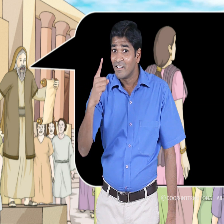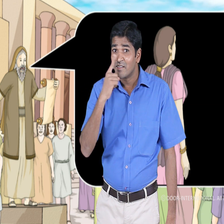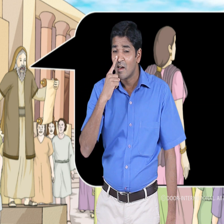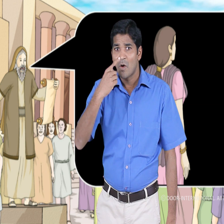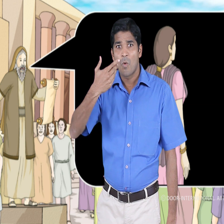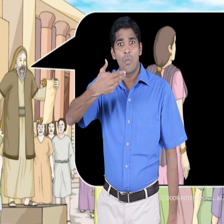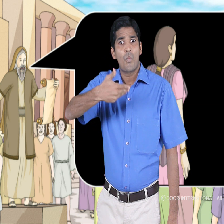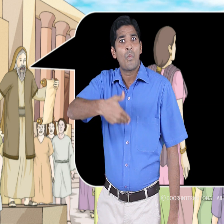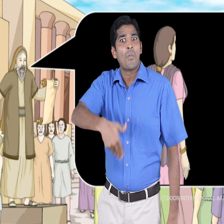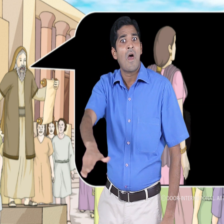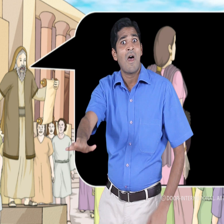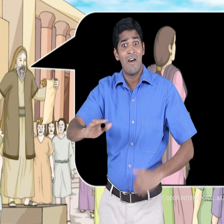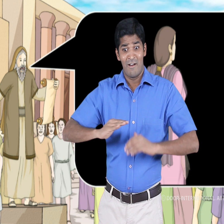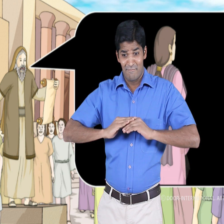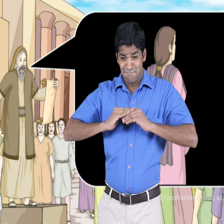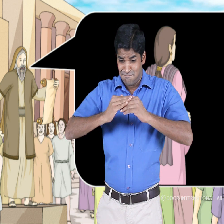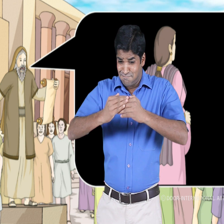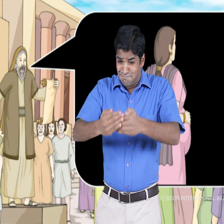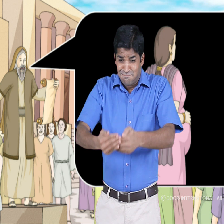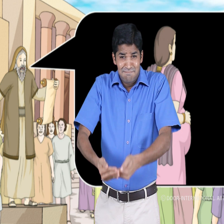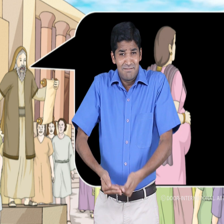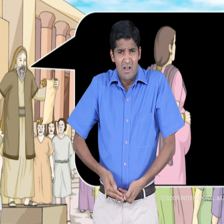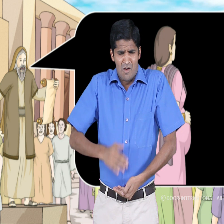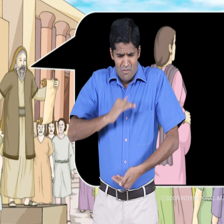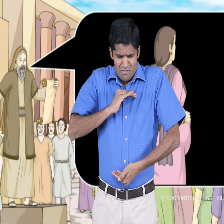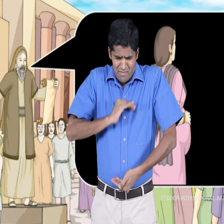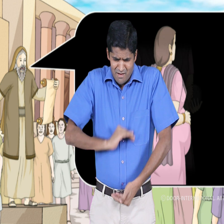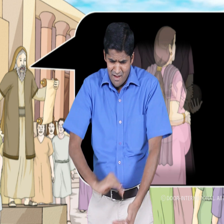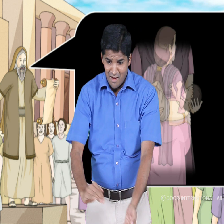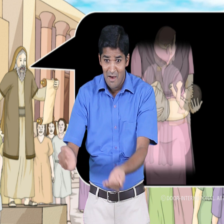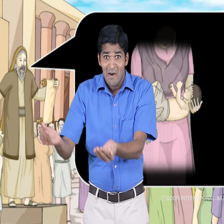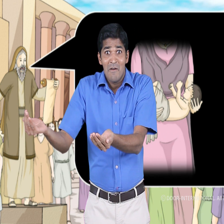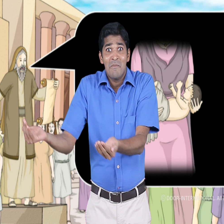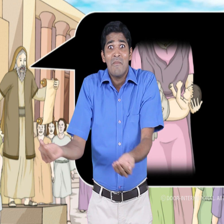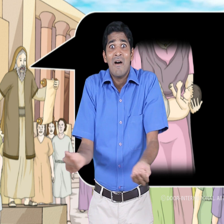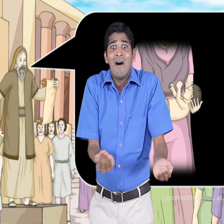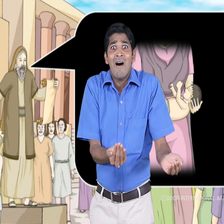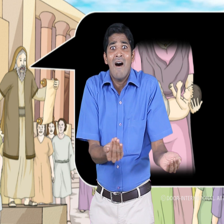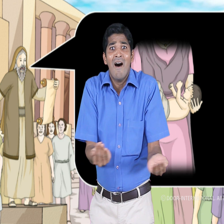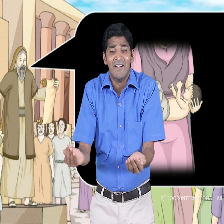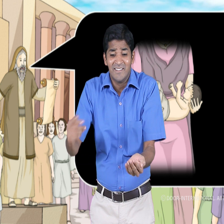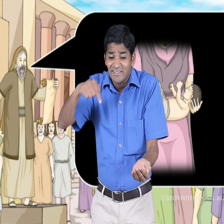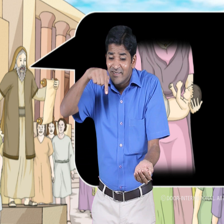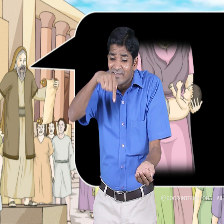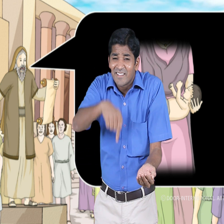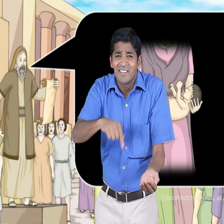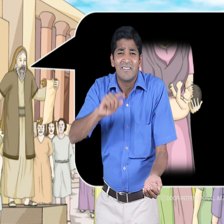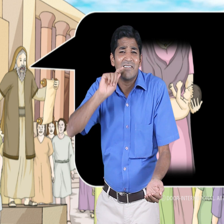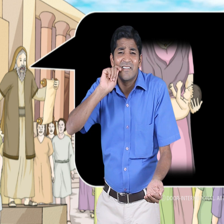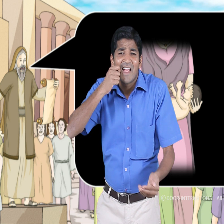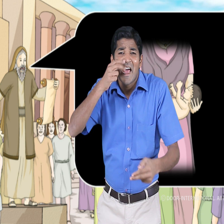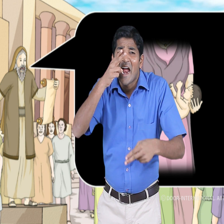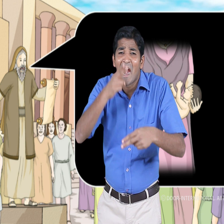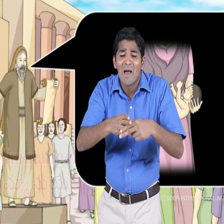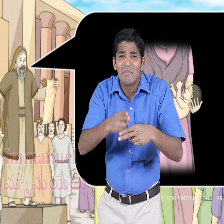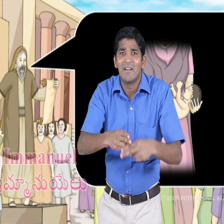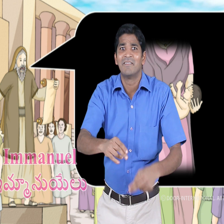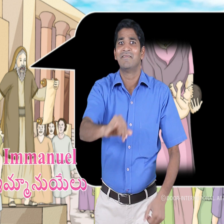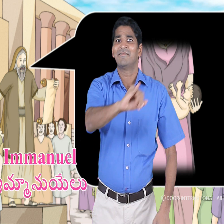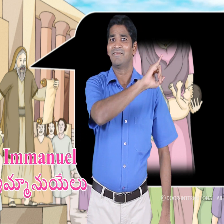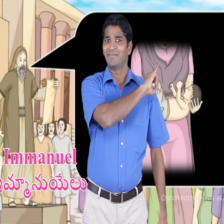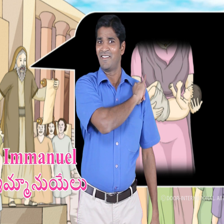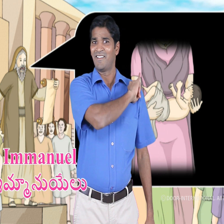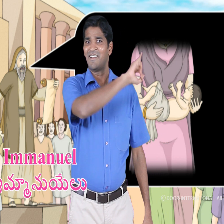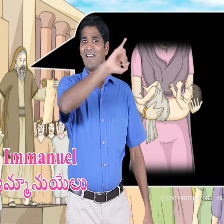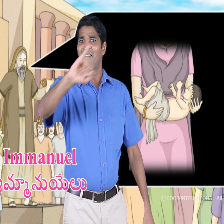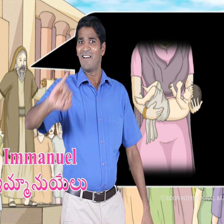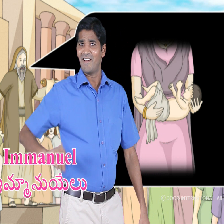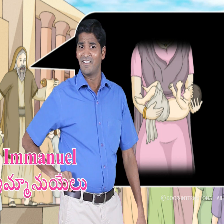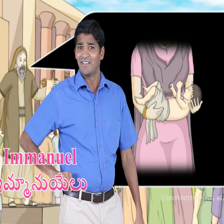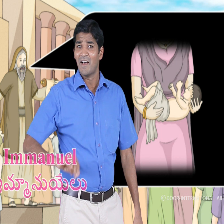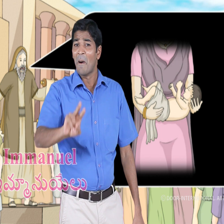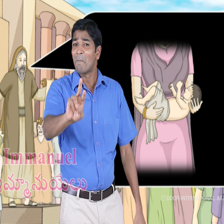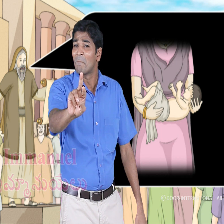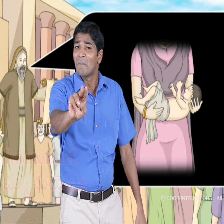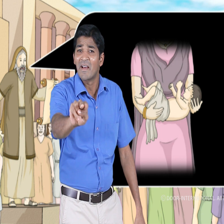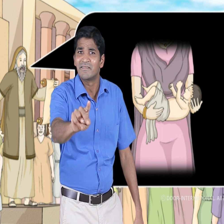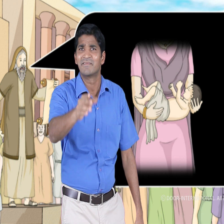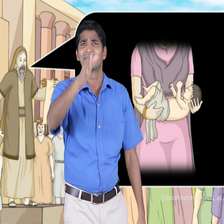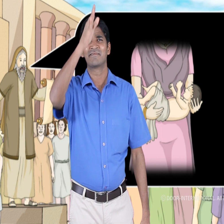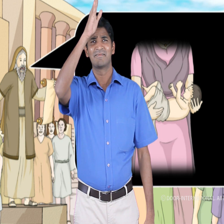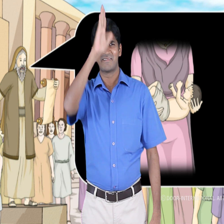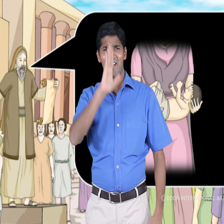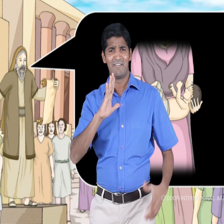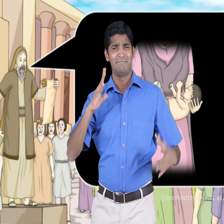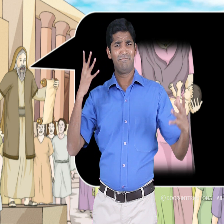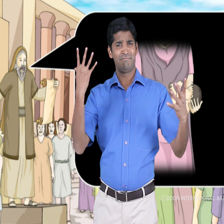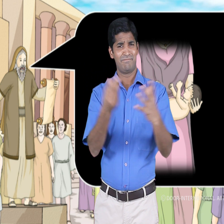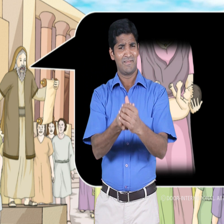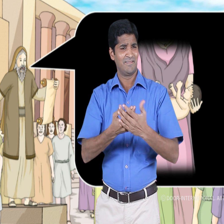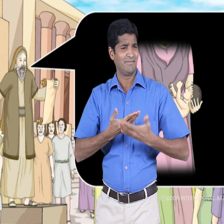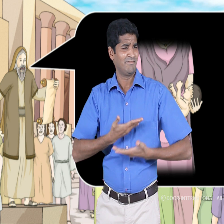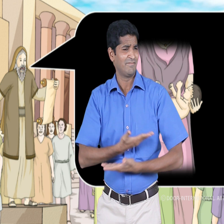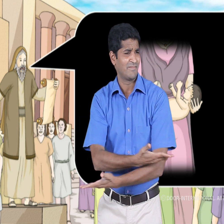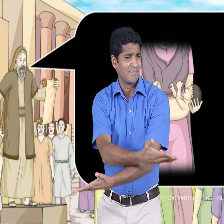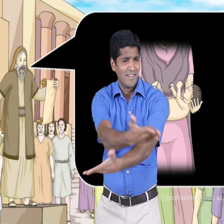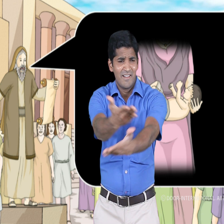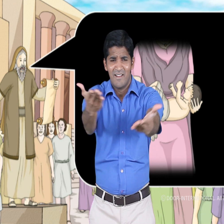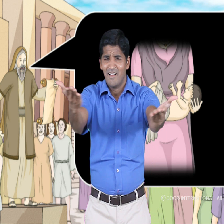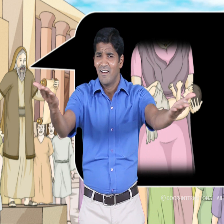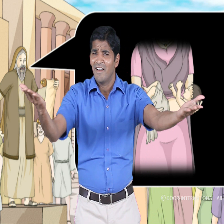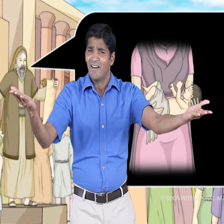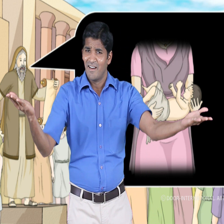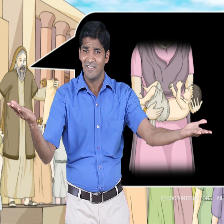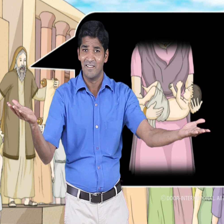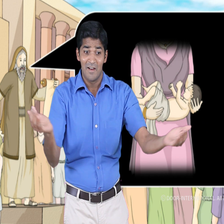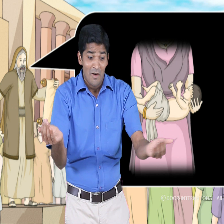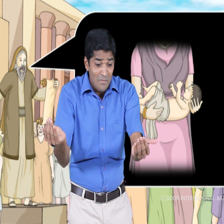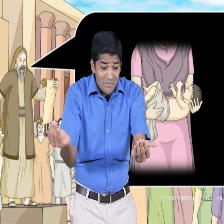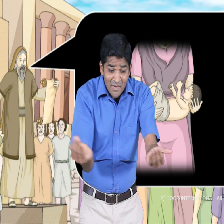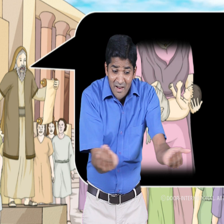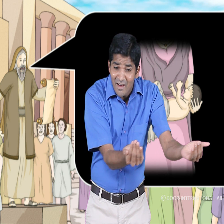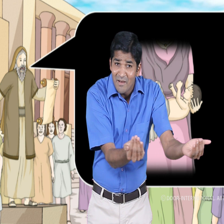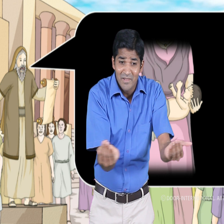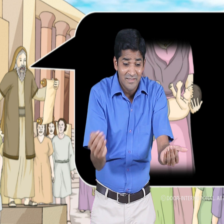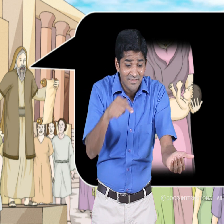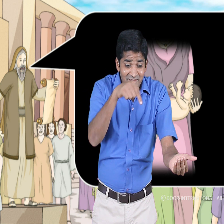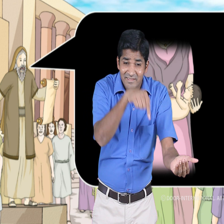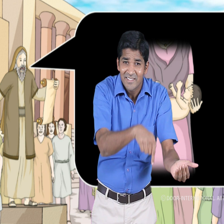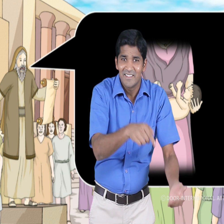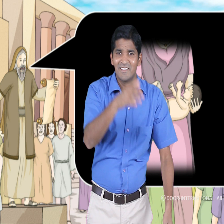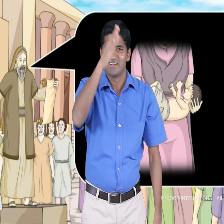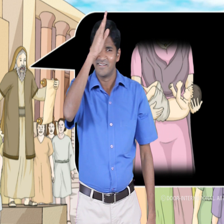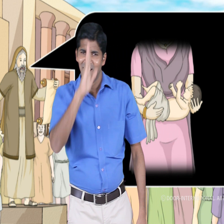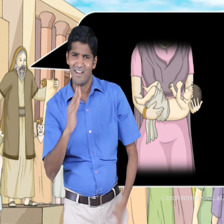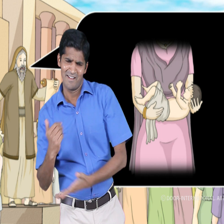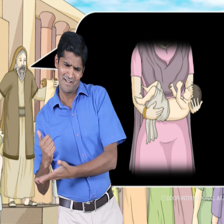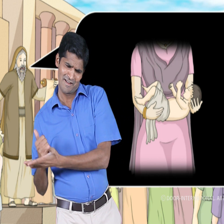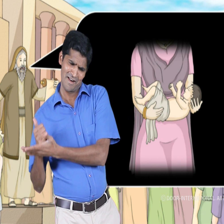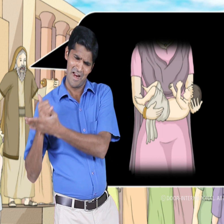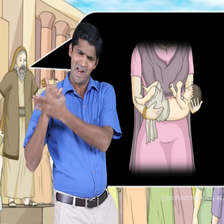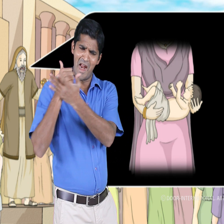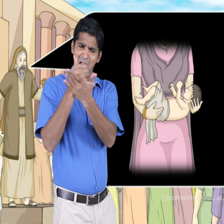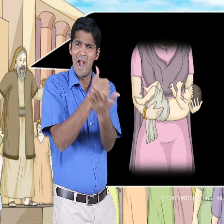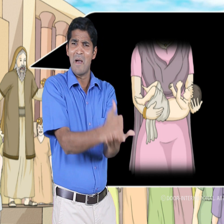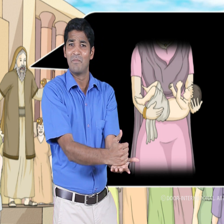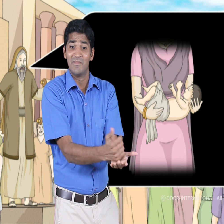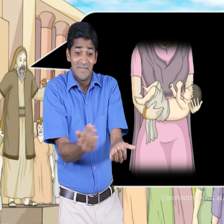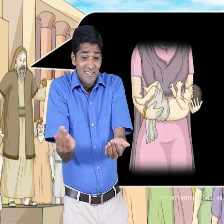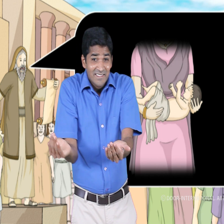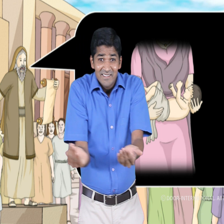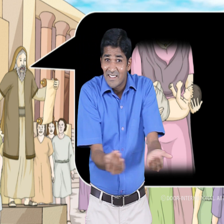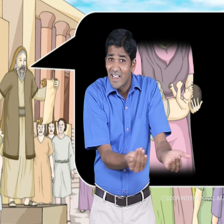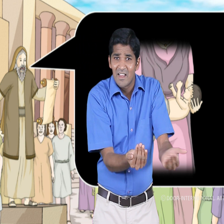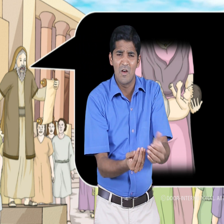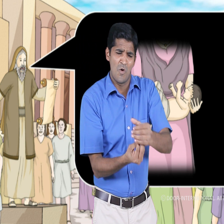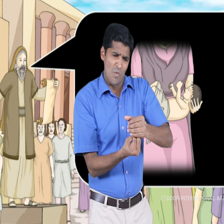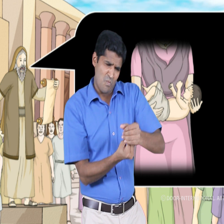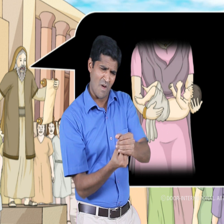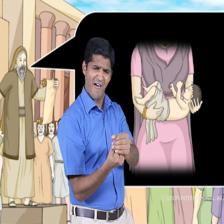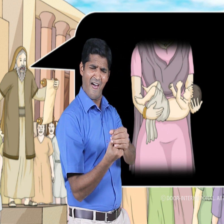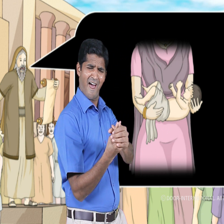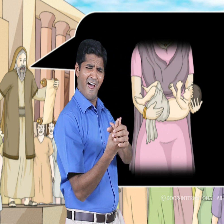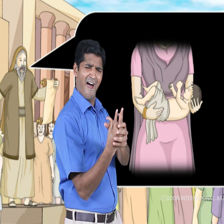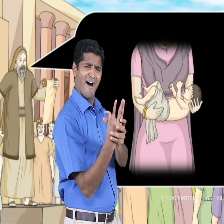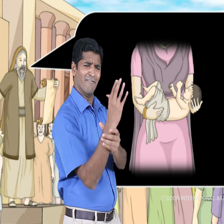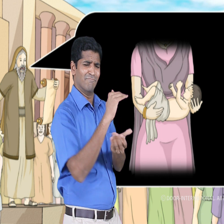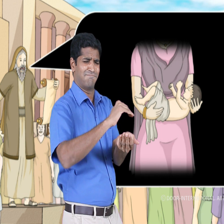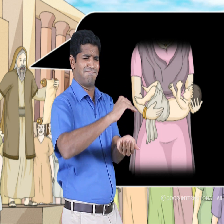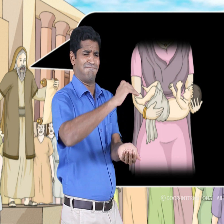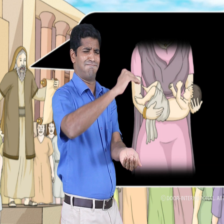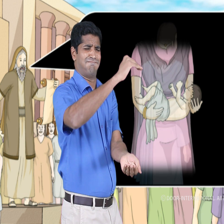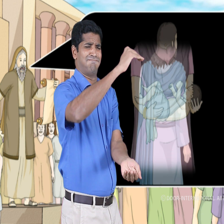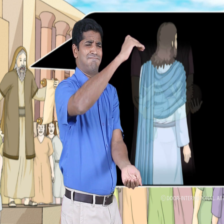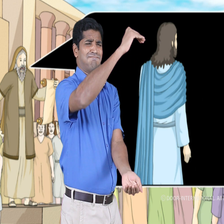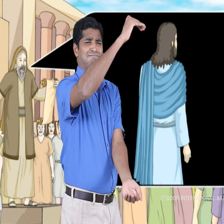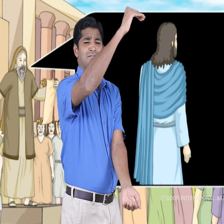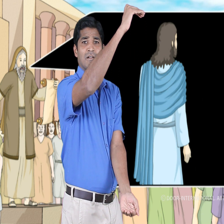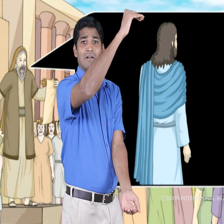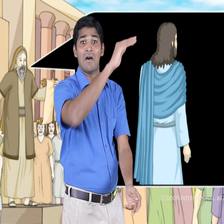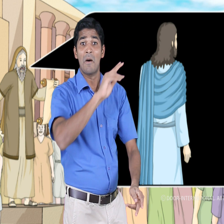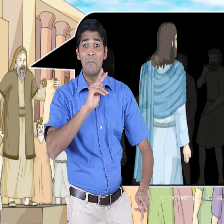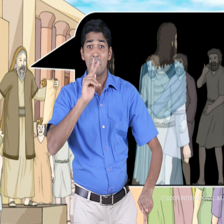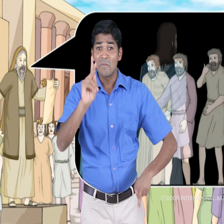He grew up before Him like a tender shoot, and like a root out of dry ground. He had no stately form or majesty to attract us, no beauty that we should desire Him.